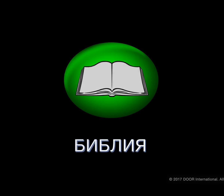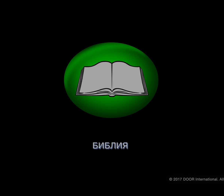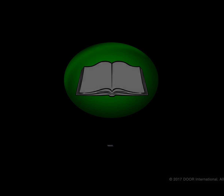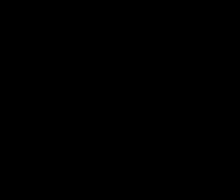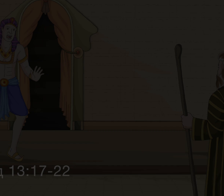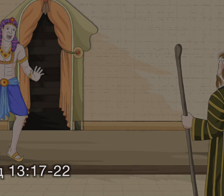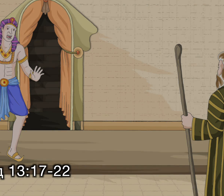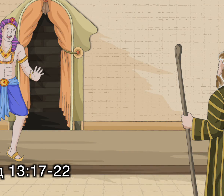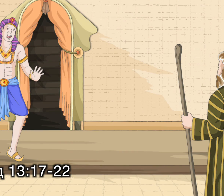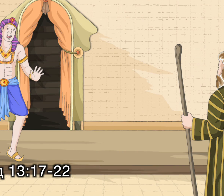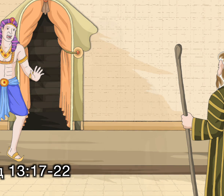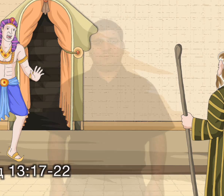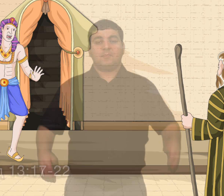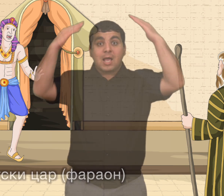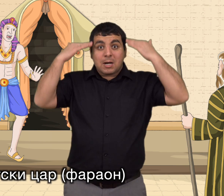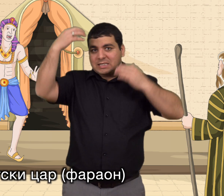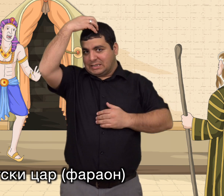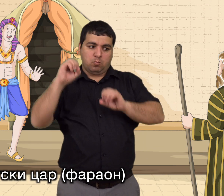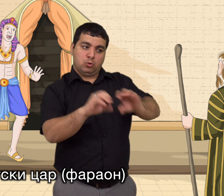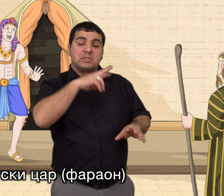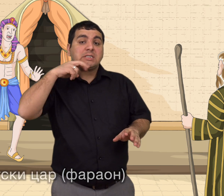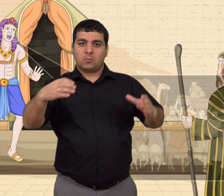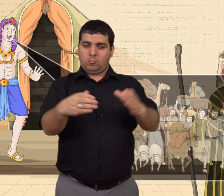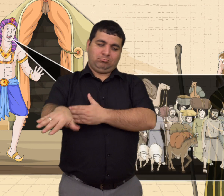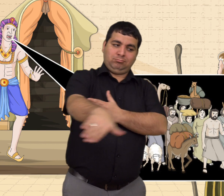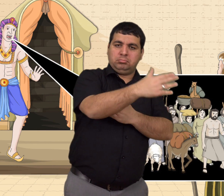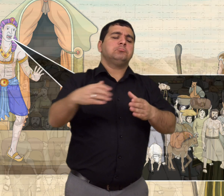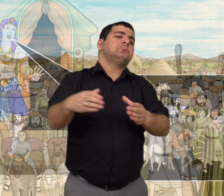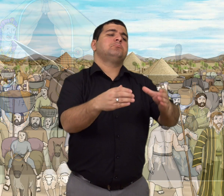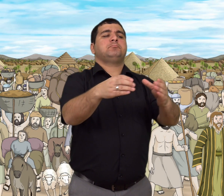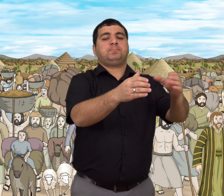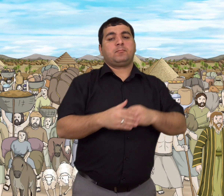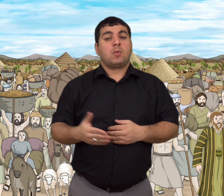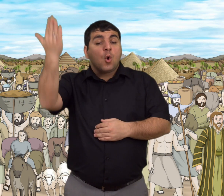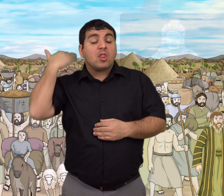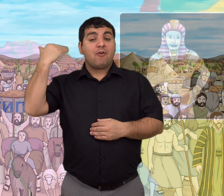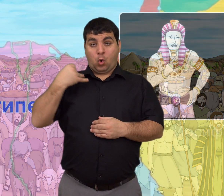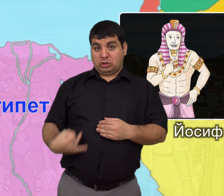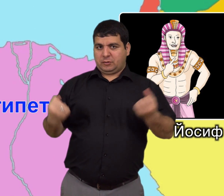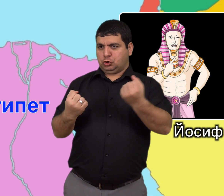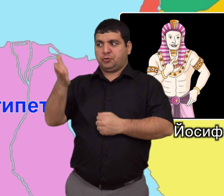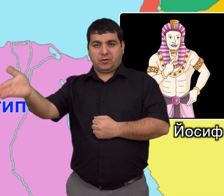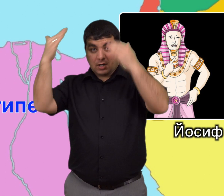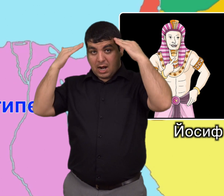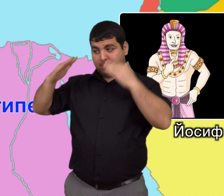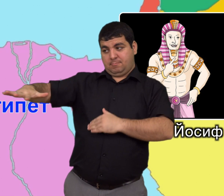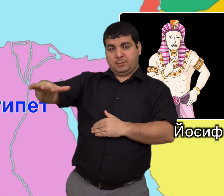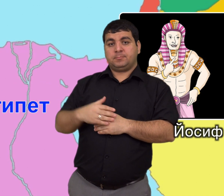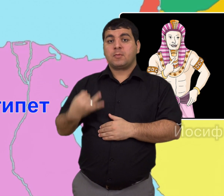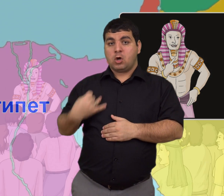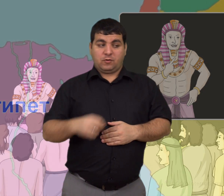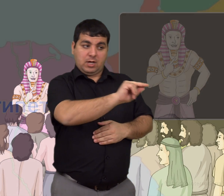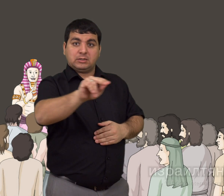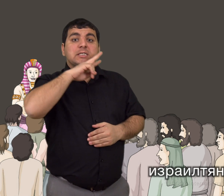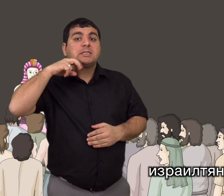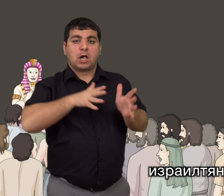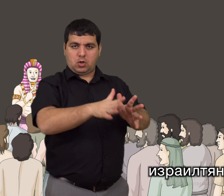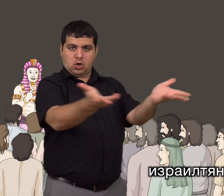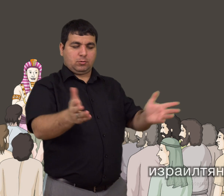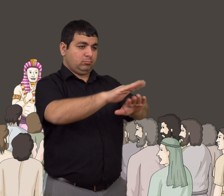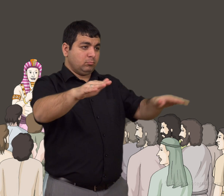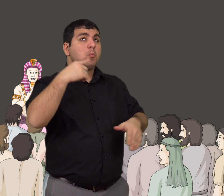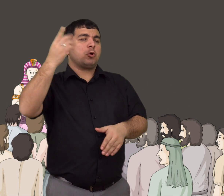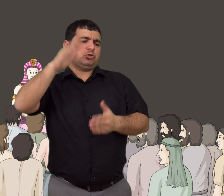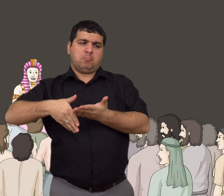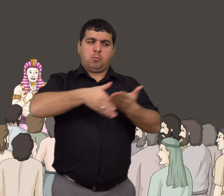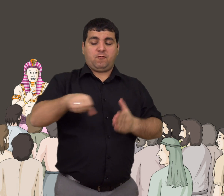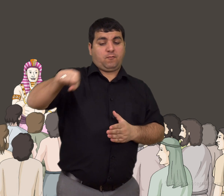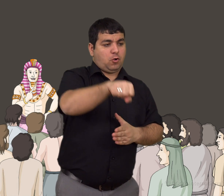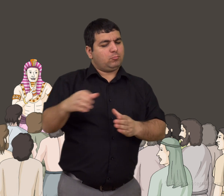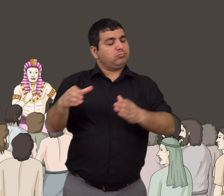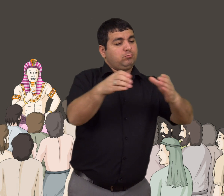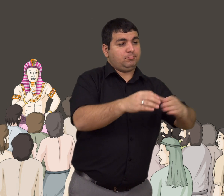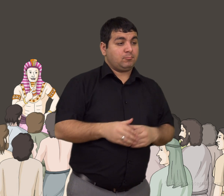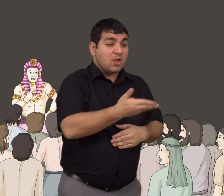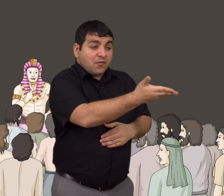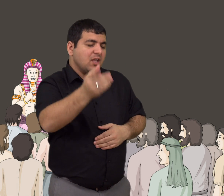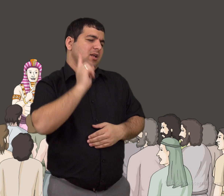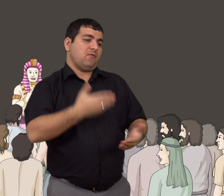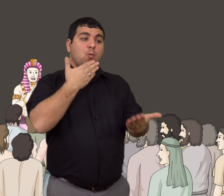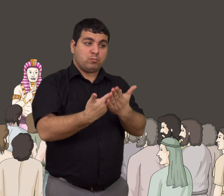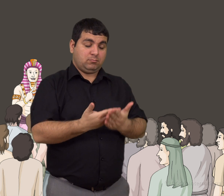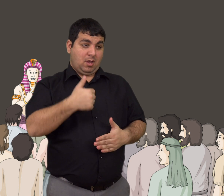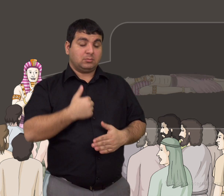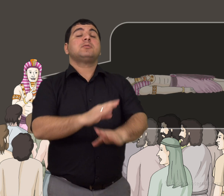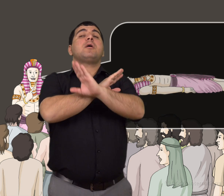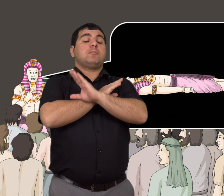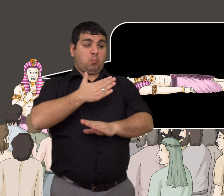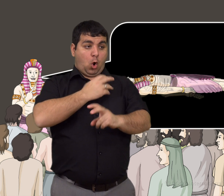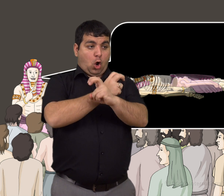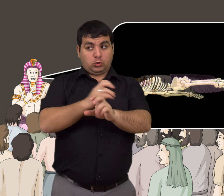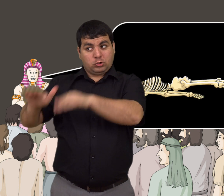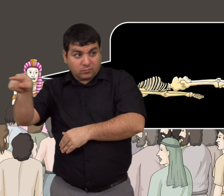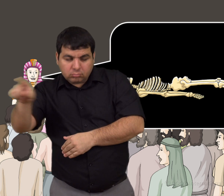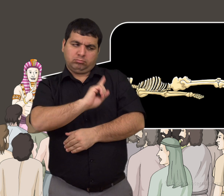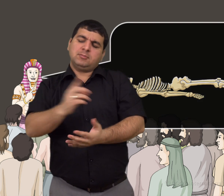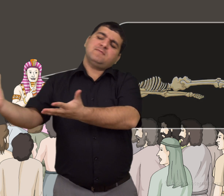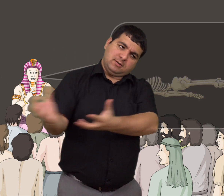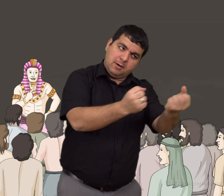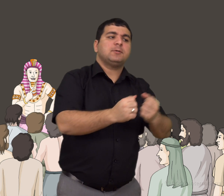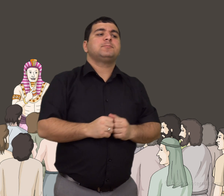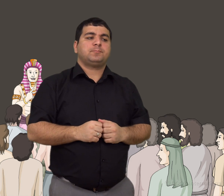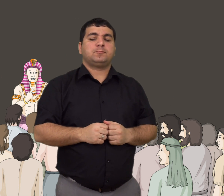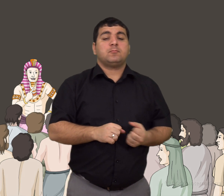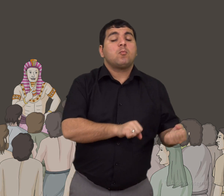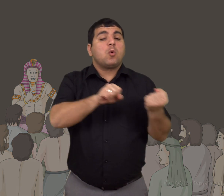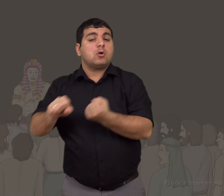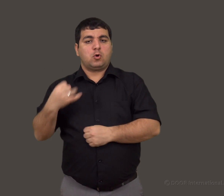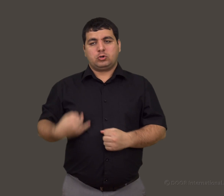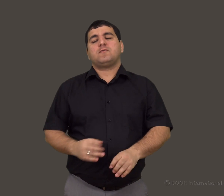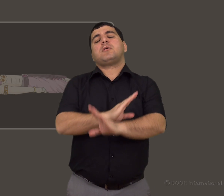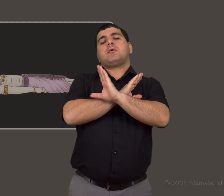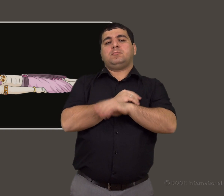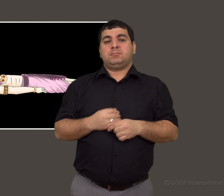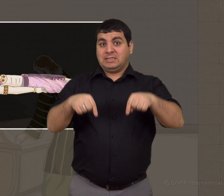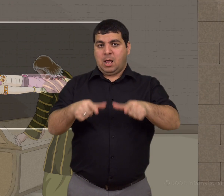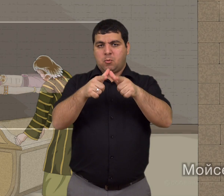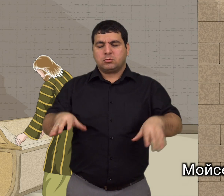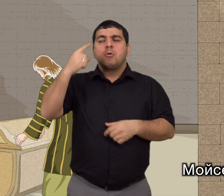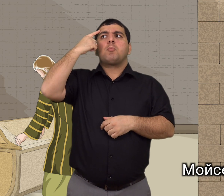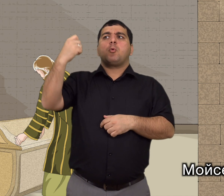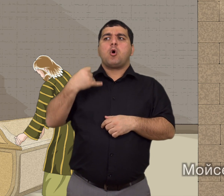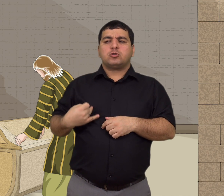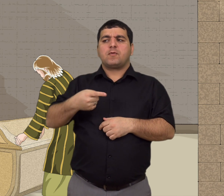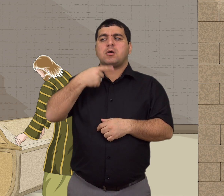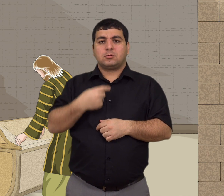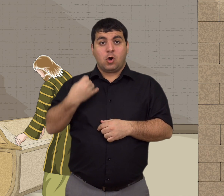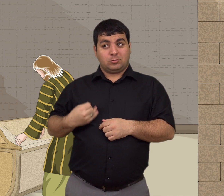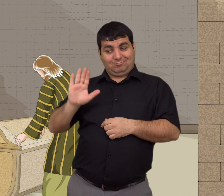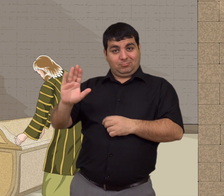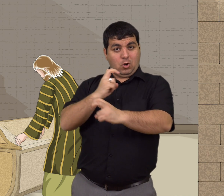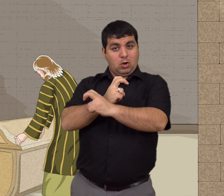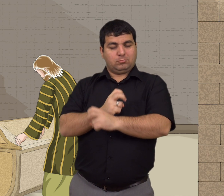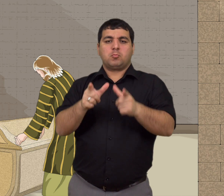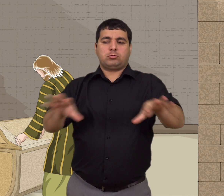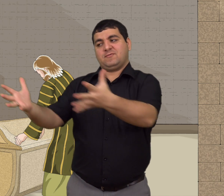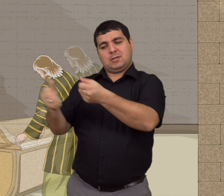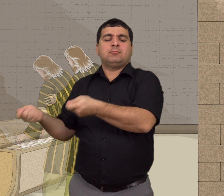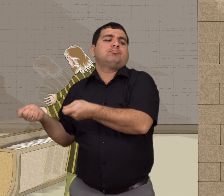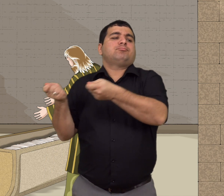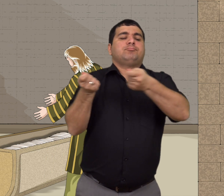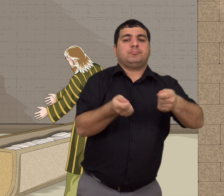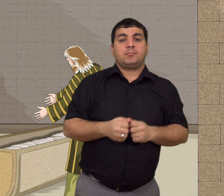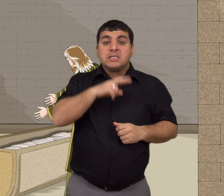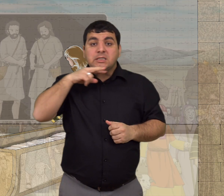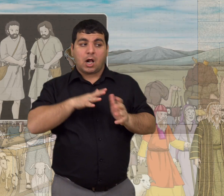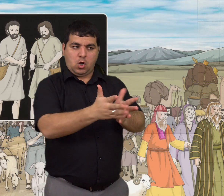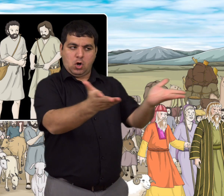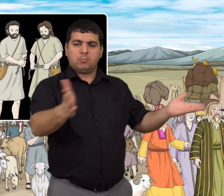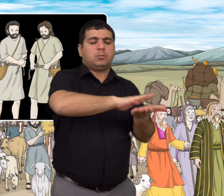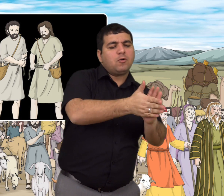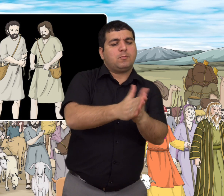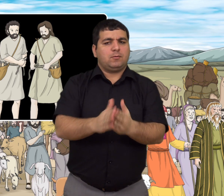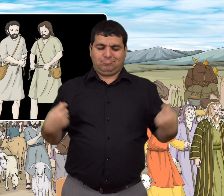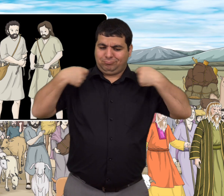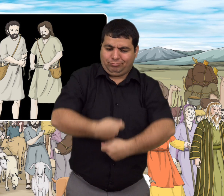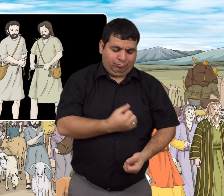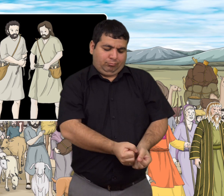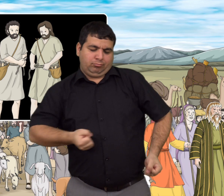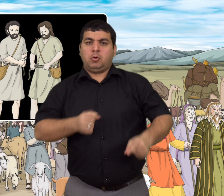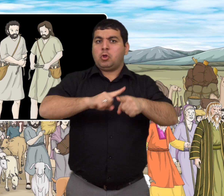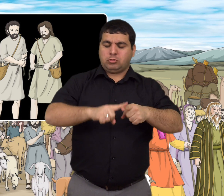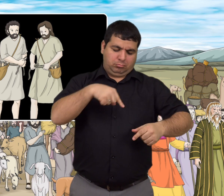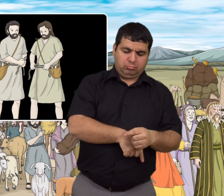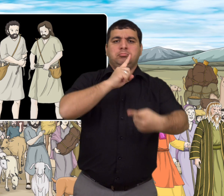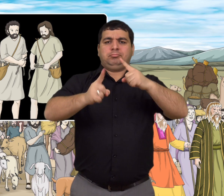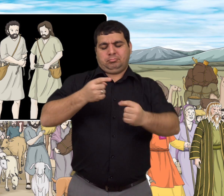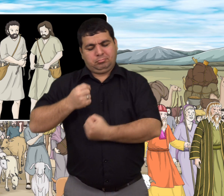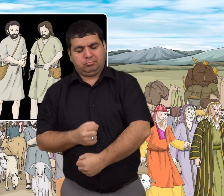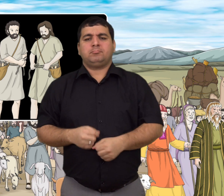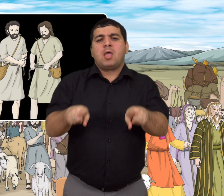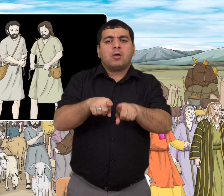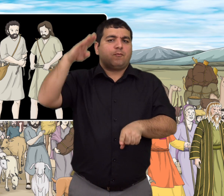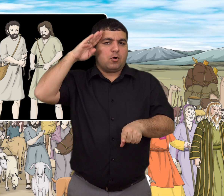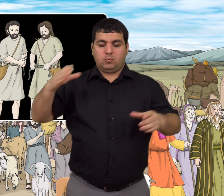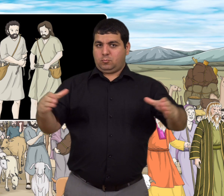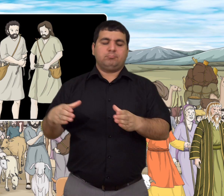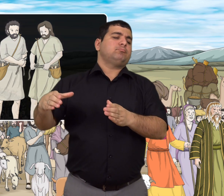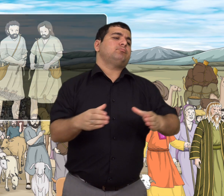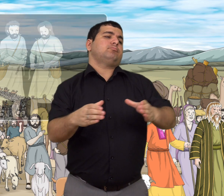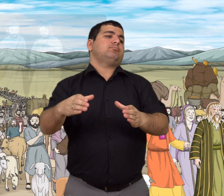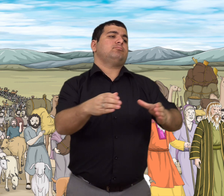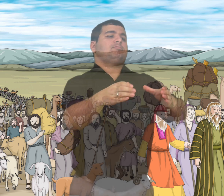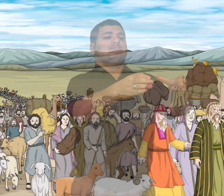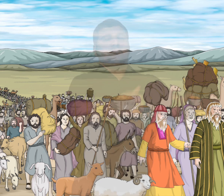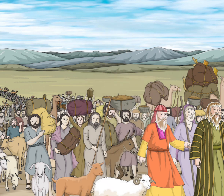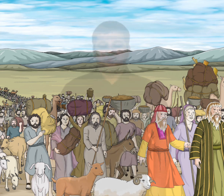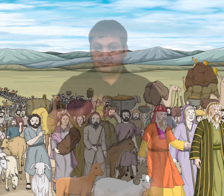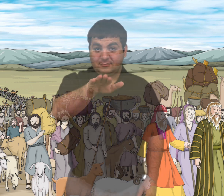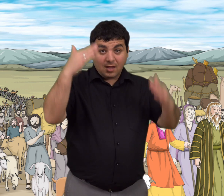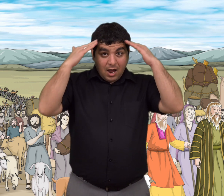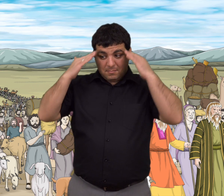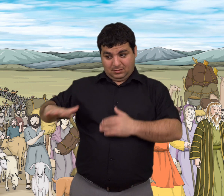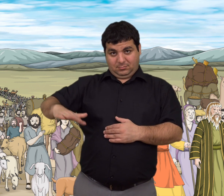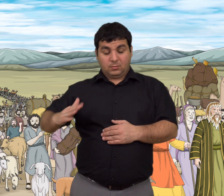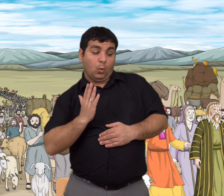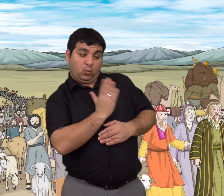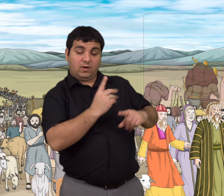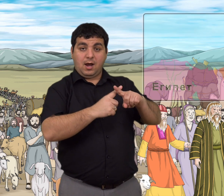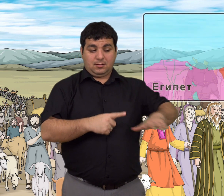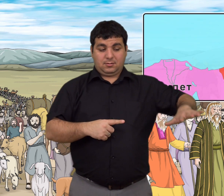When Pharaoh let the people go, God did not lead them along the road through the land of the Philistines, though it was shorter.